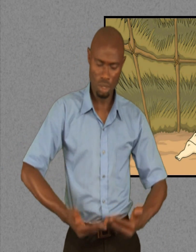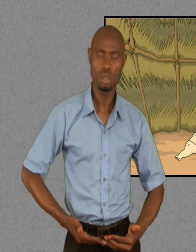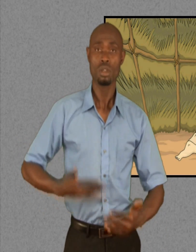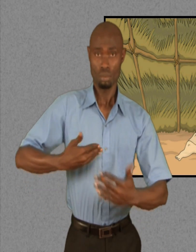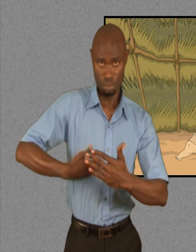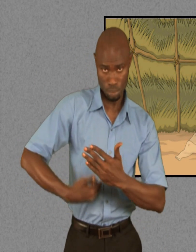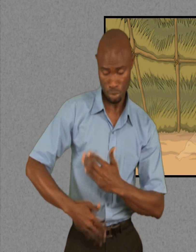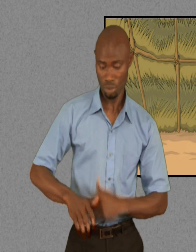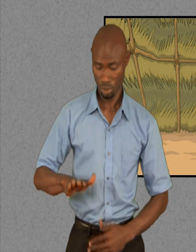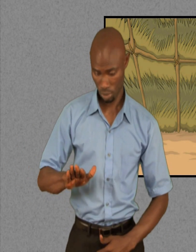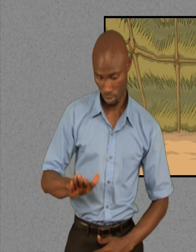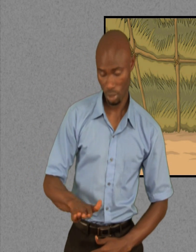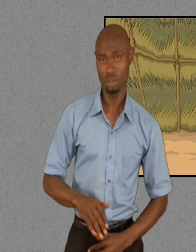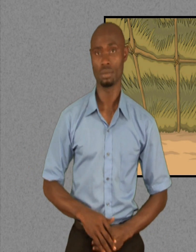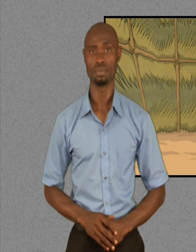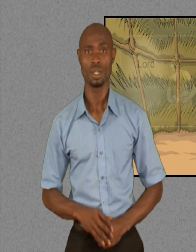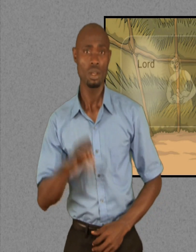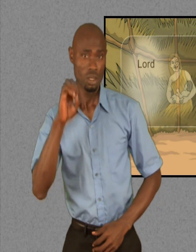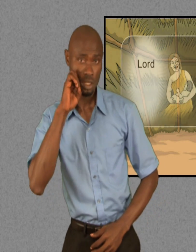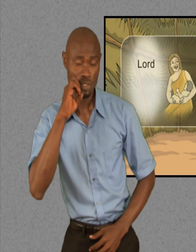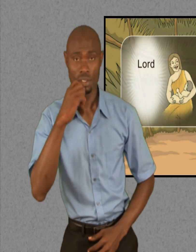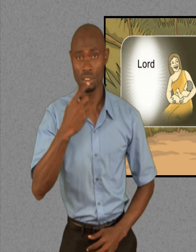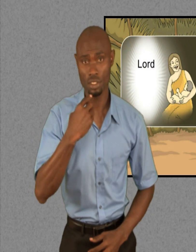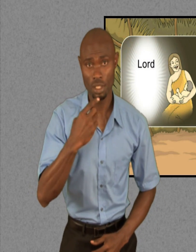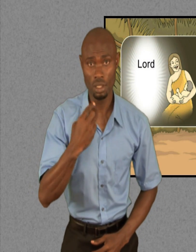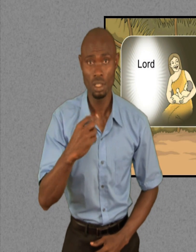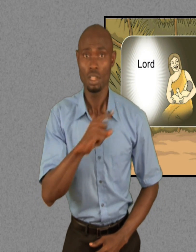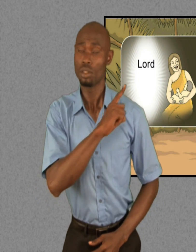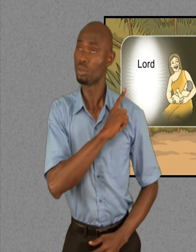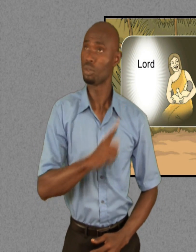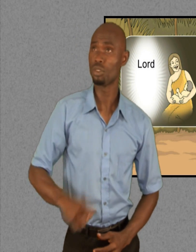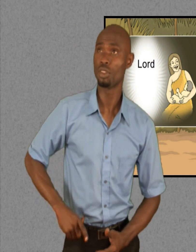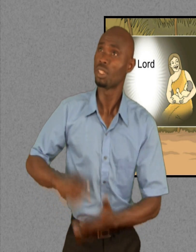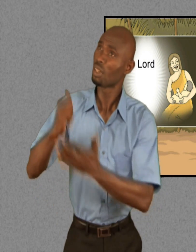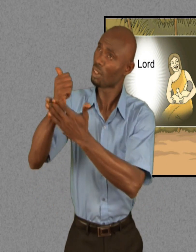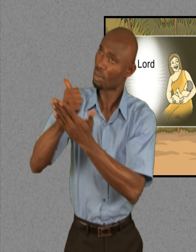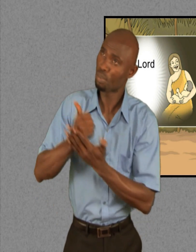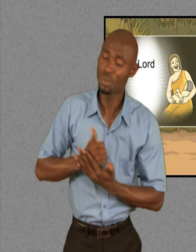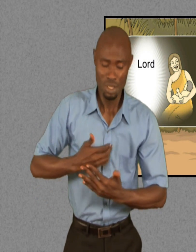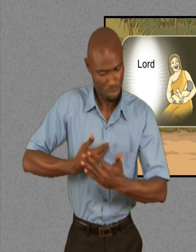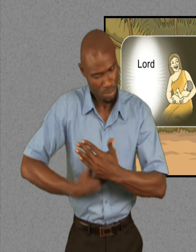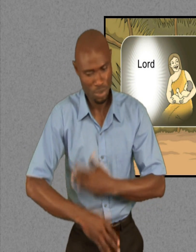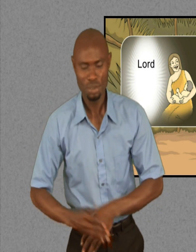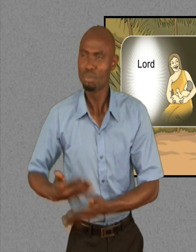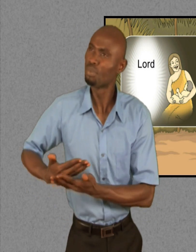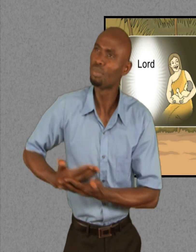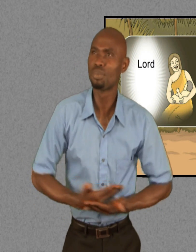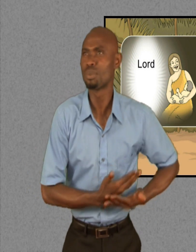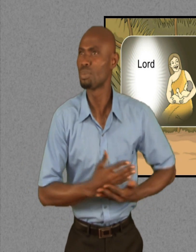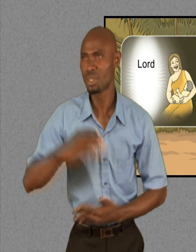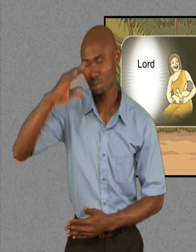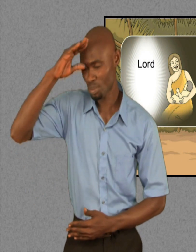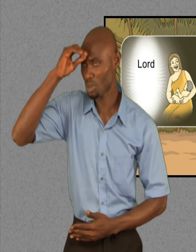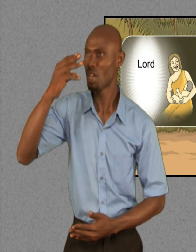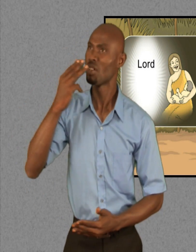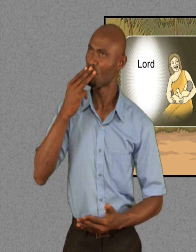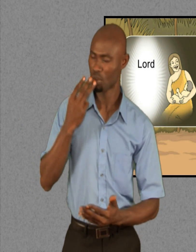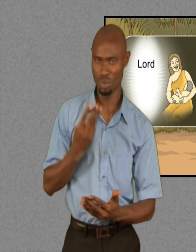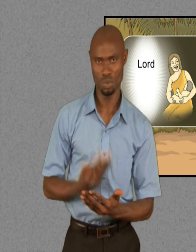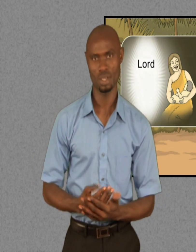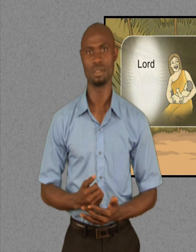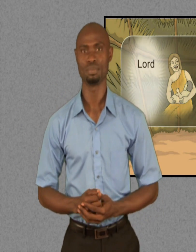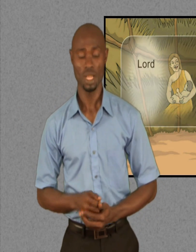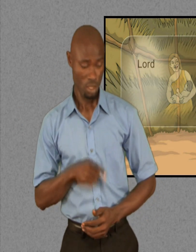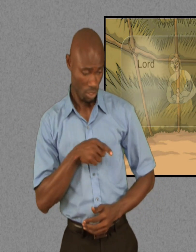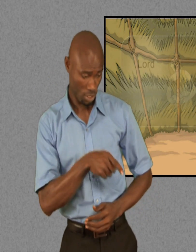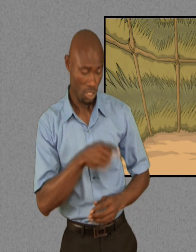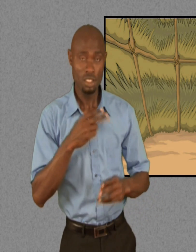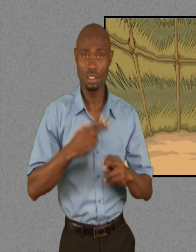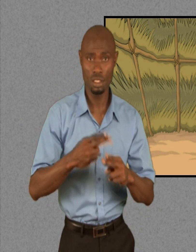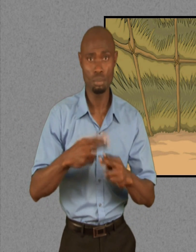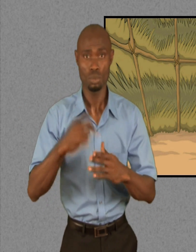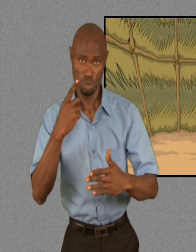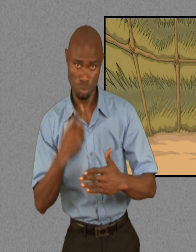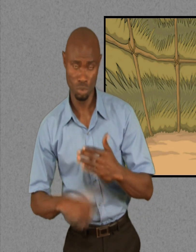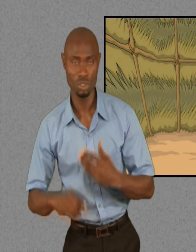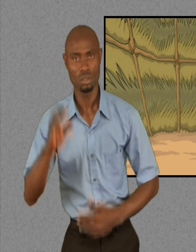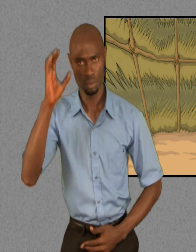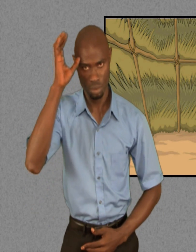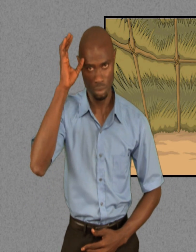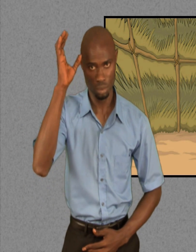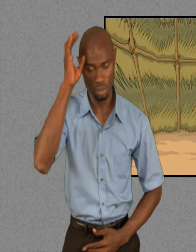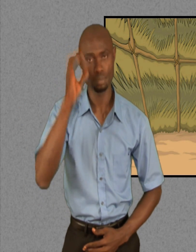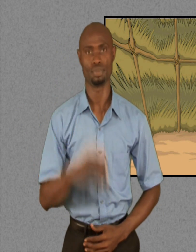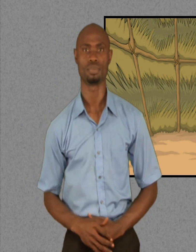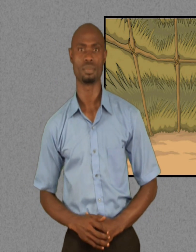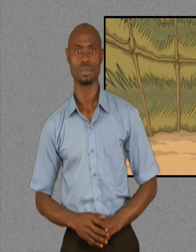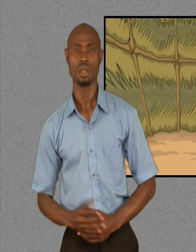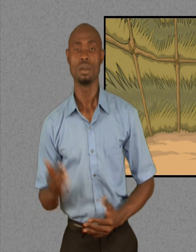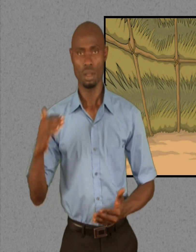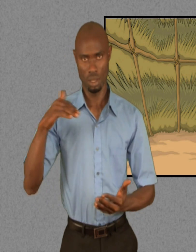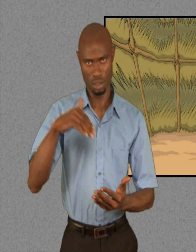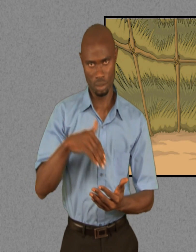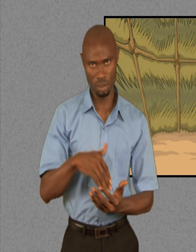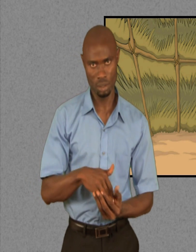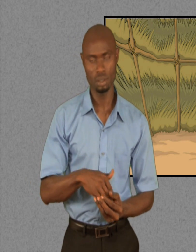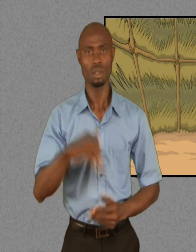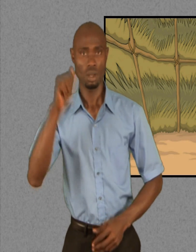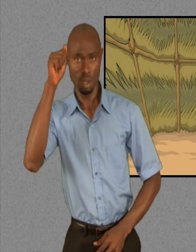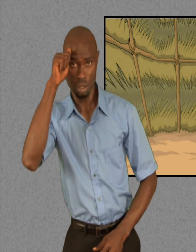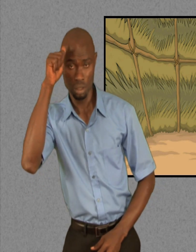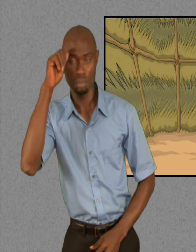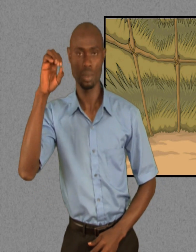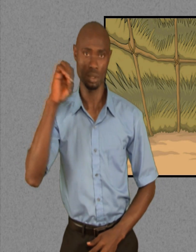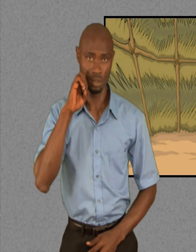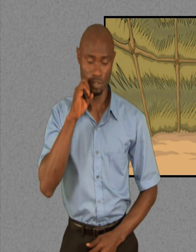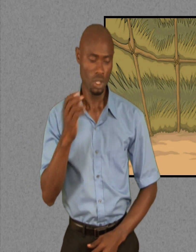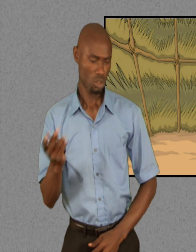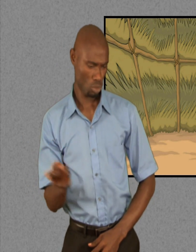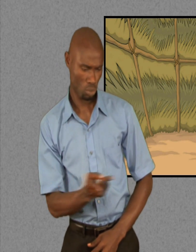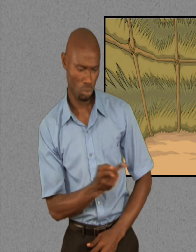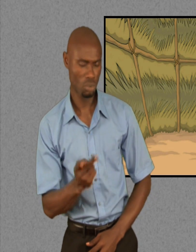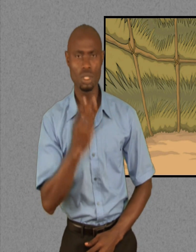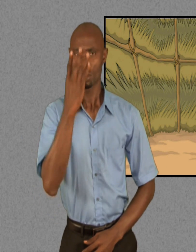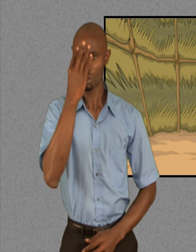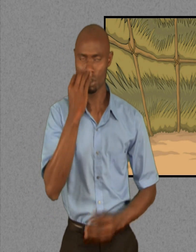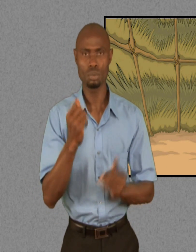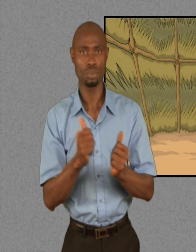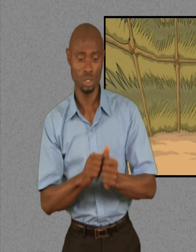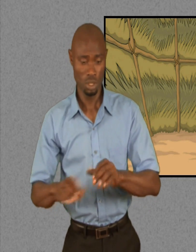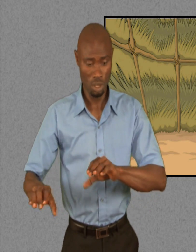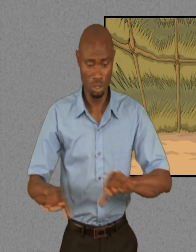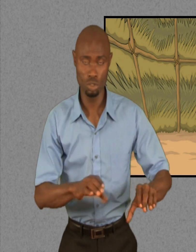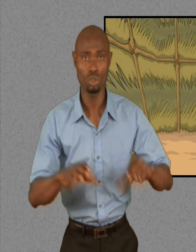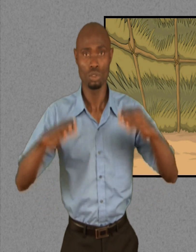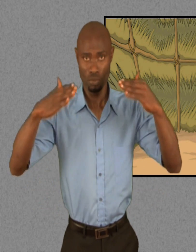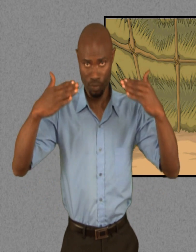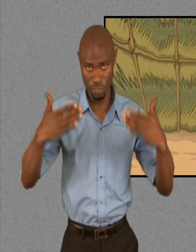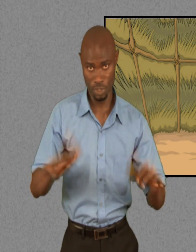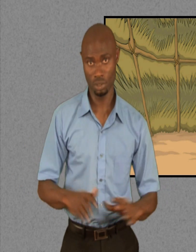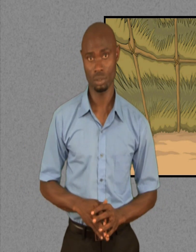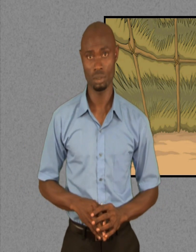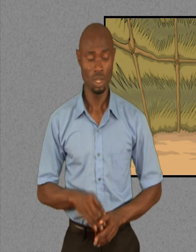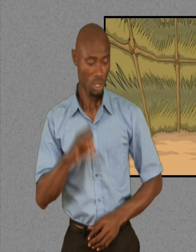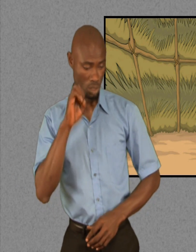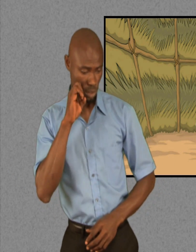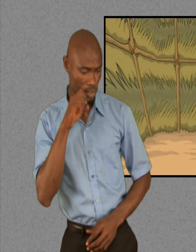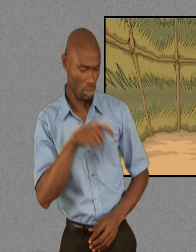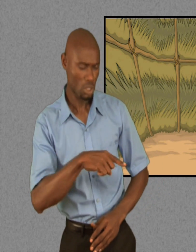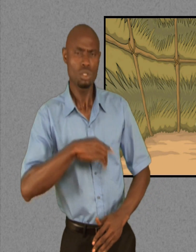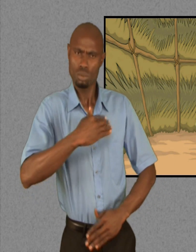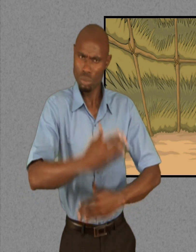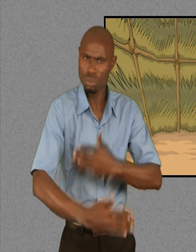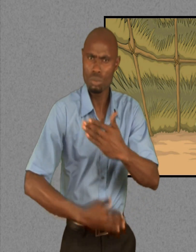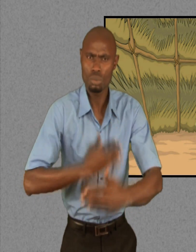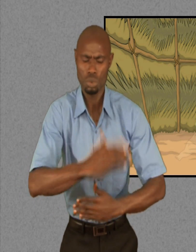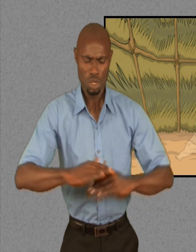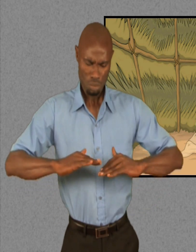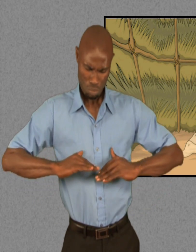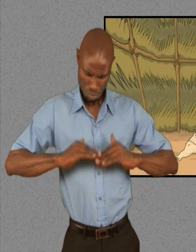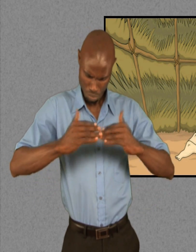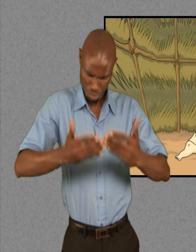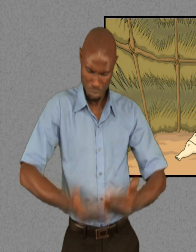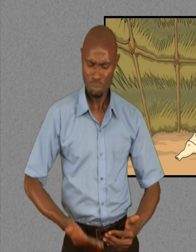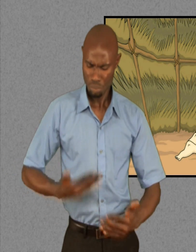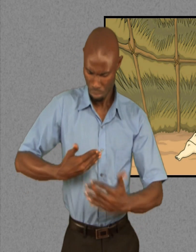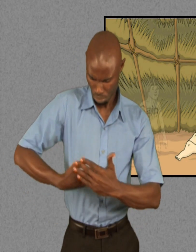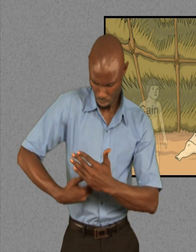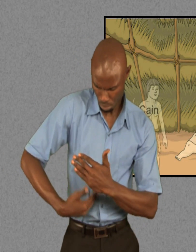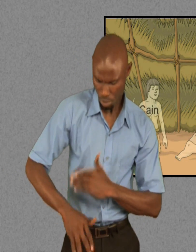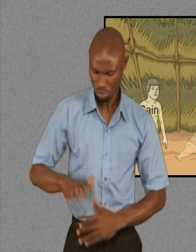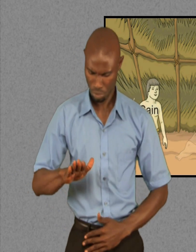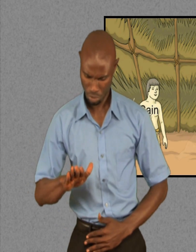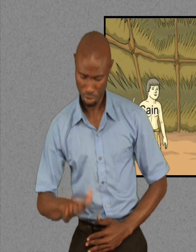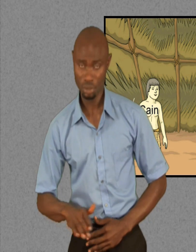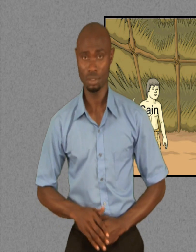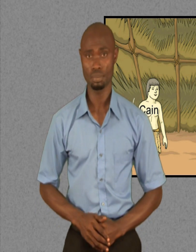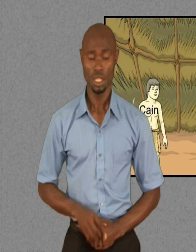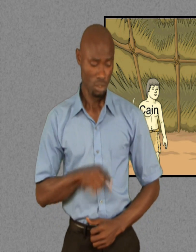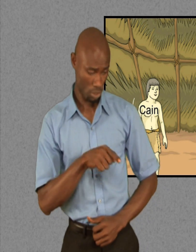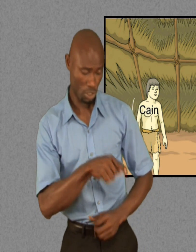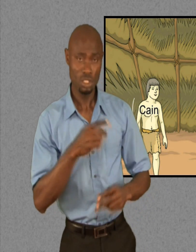“With the help of the LORD I have brought forth a man,” she said.